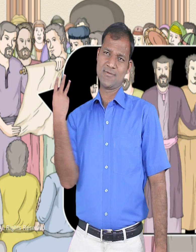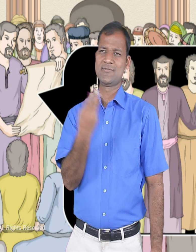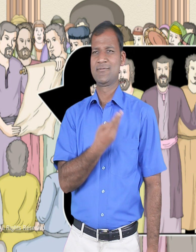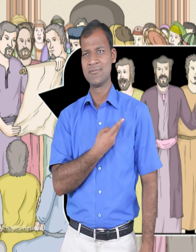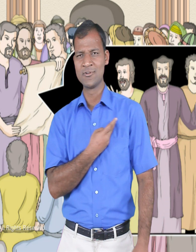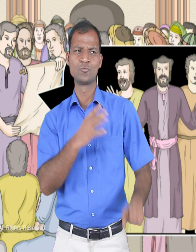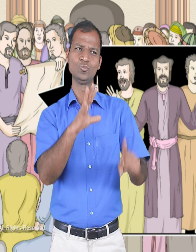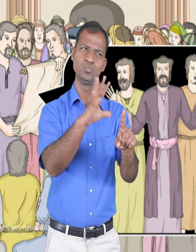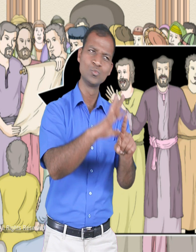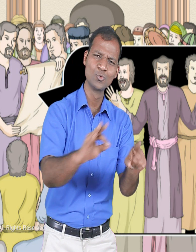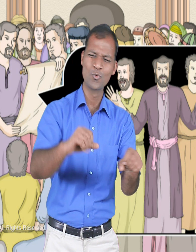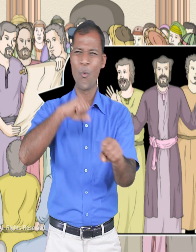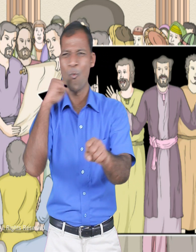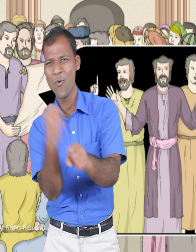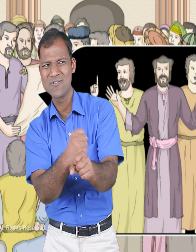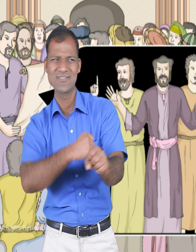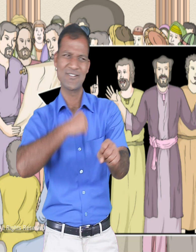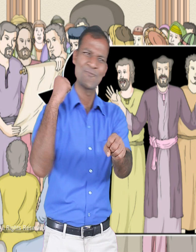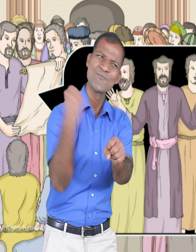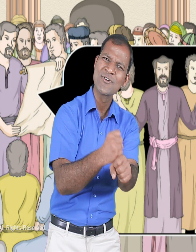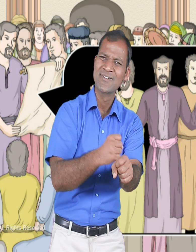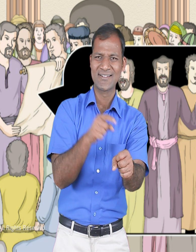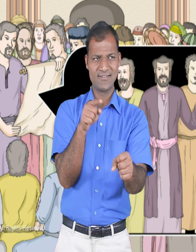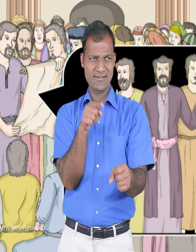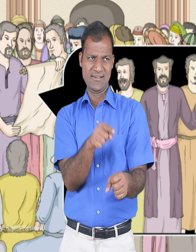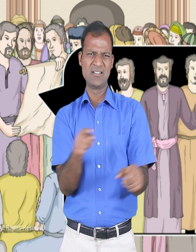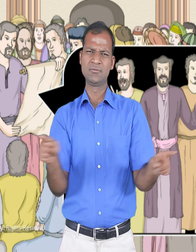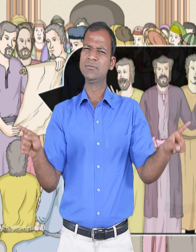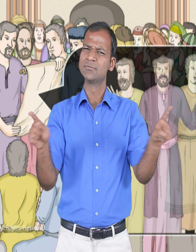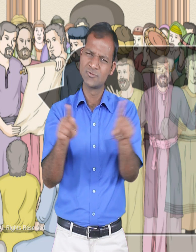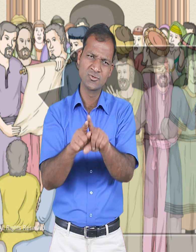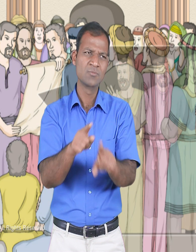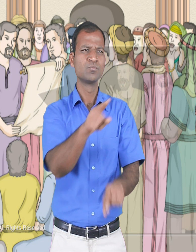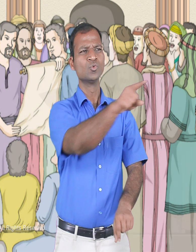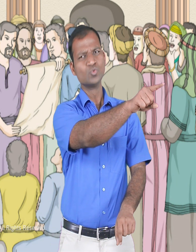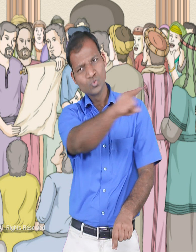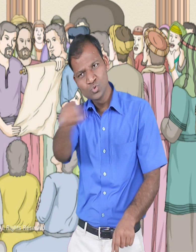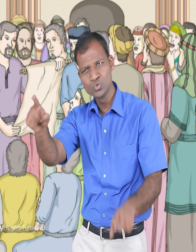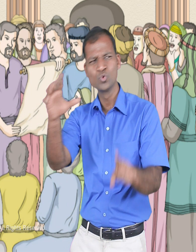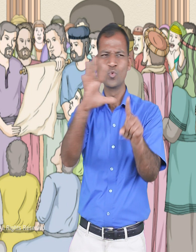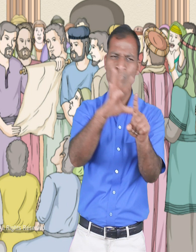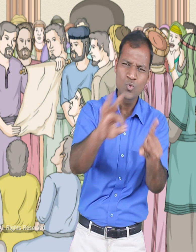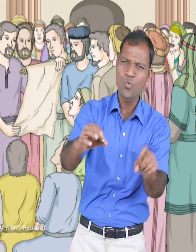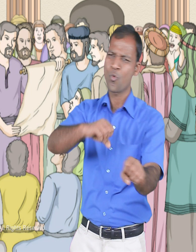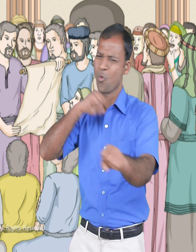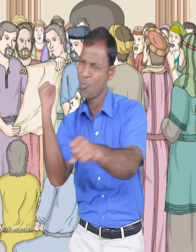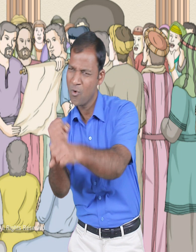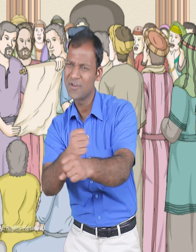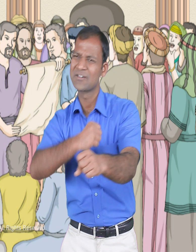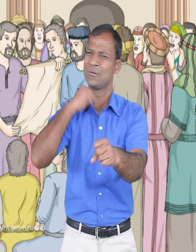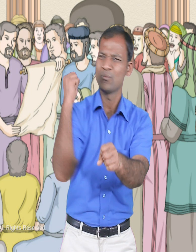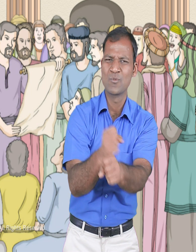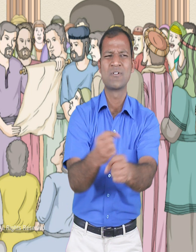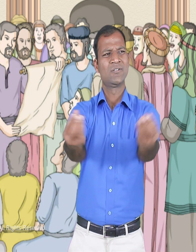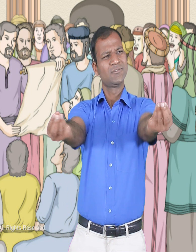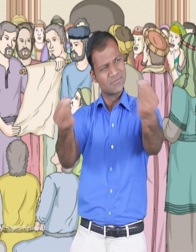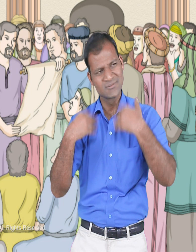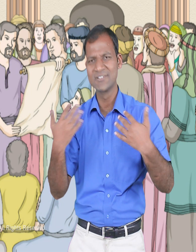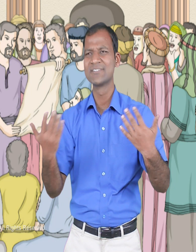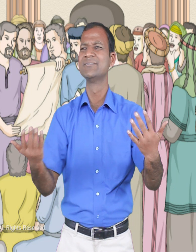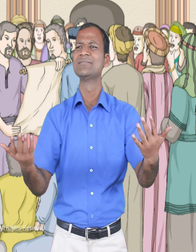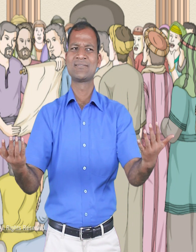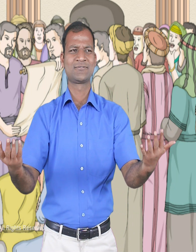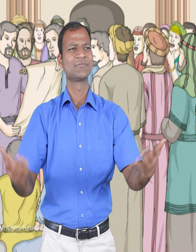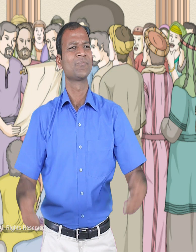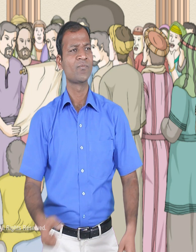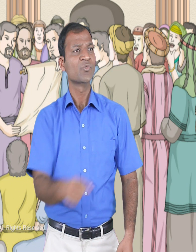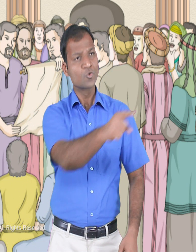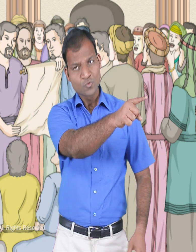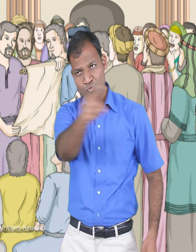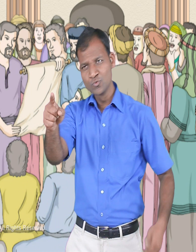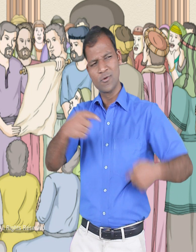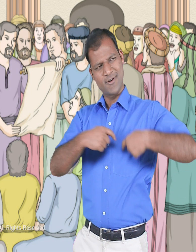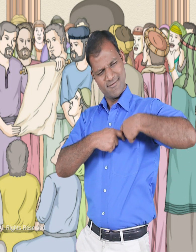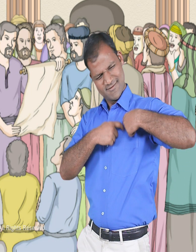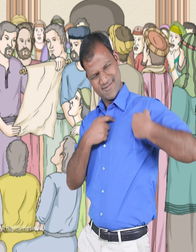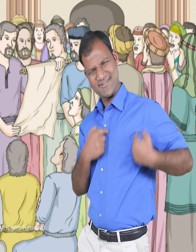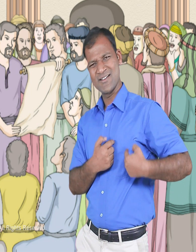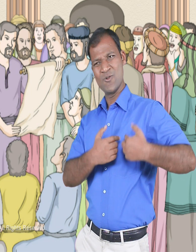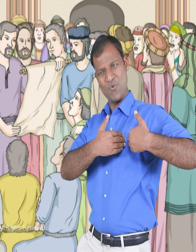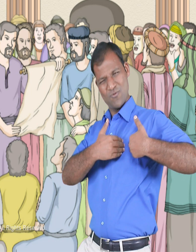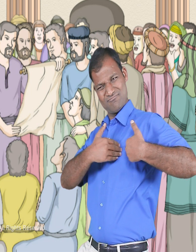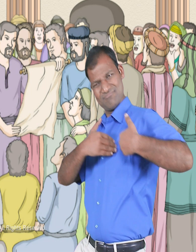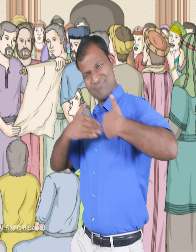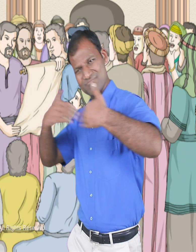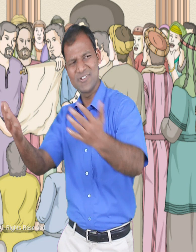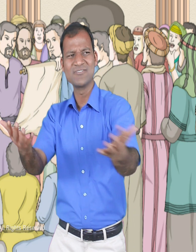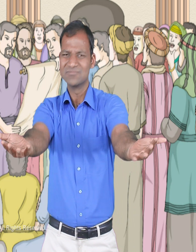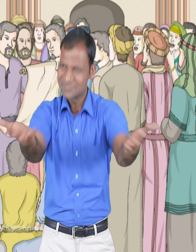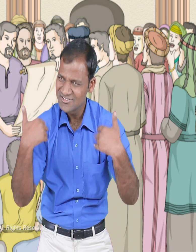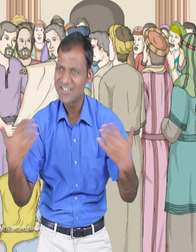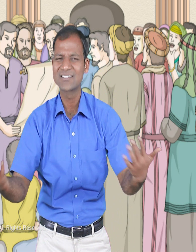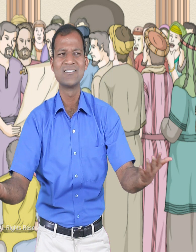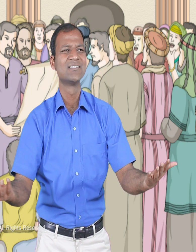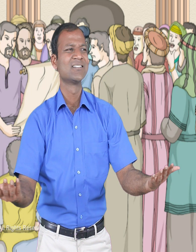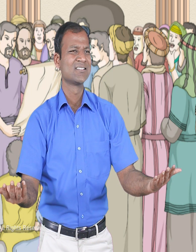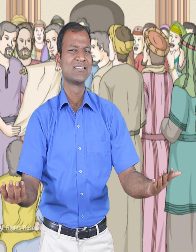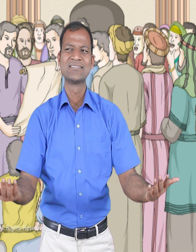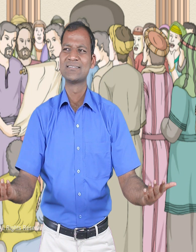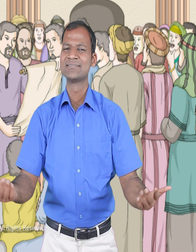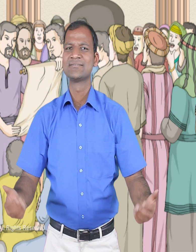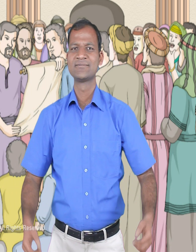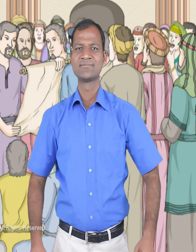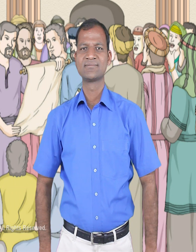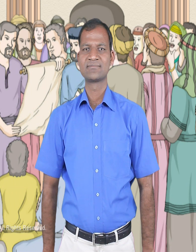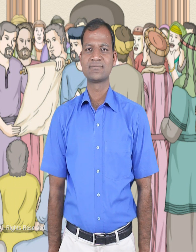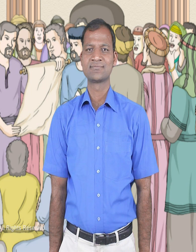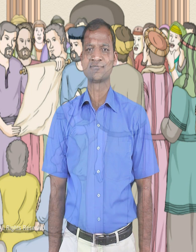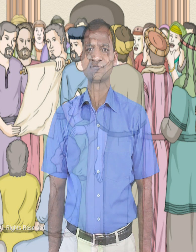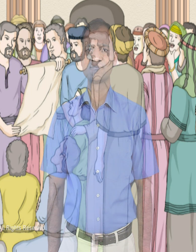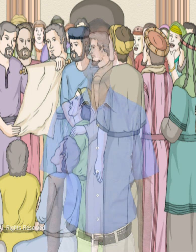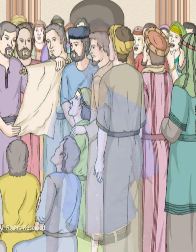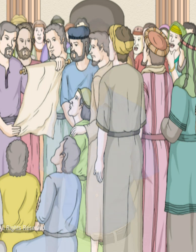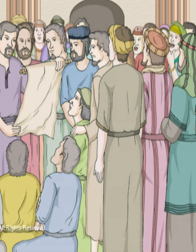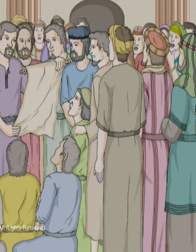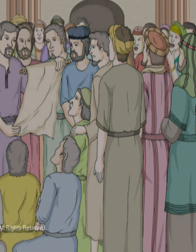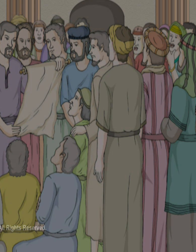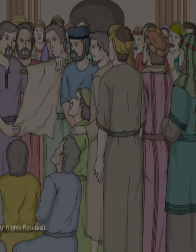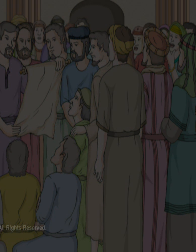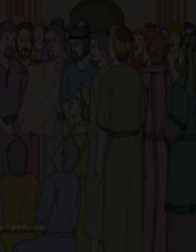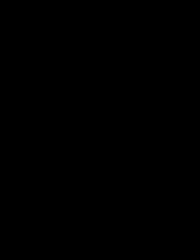We have spoken freely to you, Corinthians. Our hearts are open wide. It is not our affection, but yours, that is restrained. As a fair exchange, I ask you as my children: Open wide your hearts also.